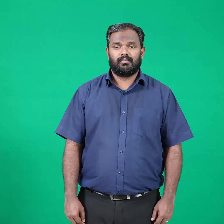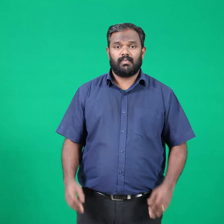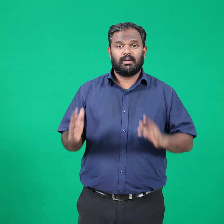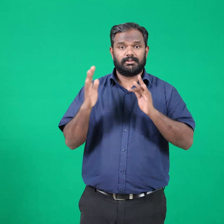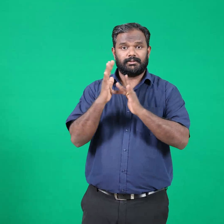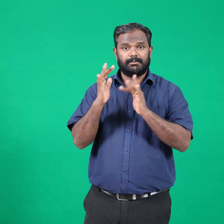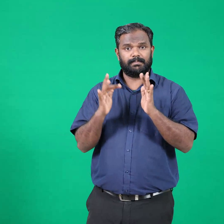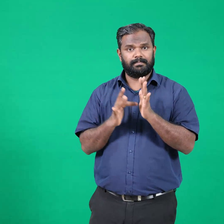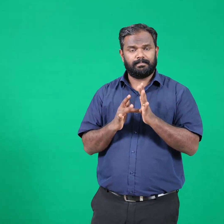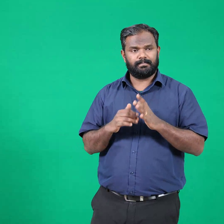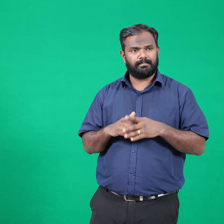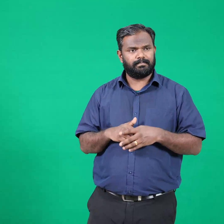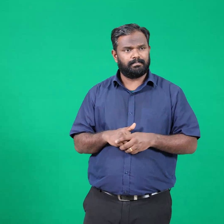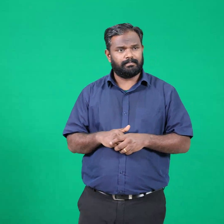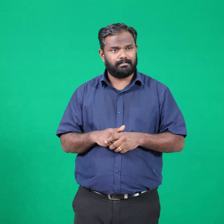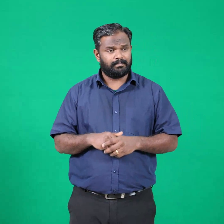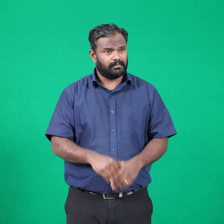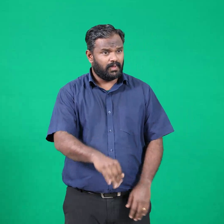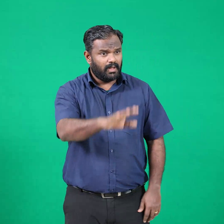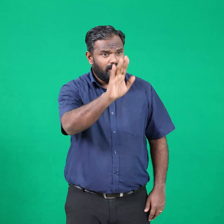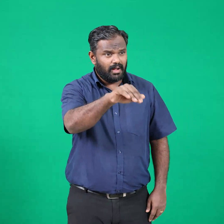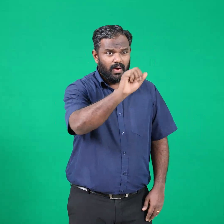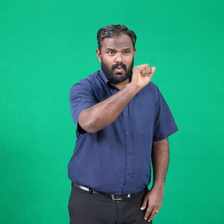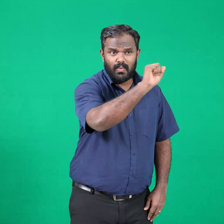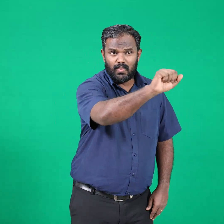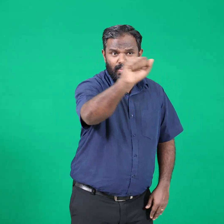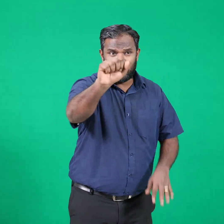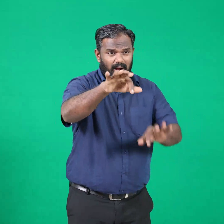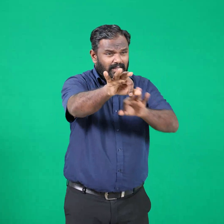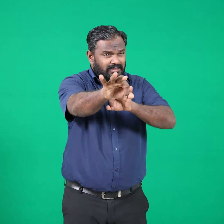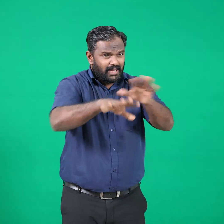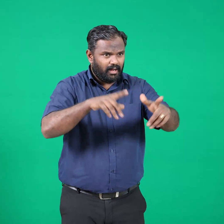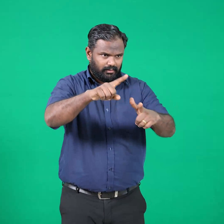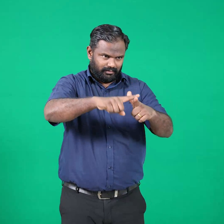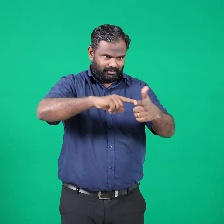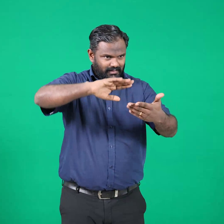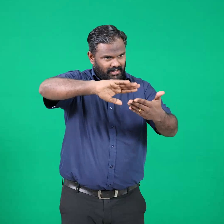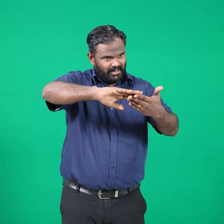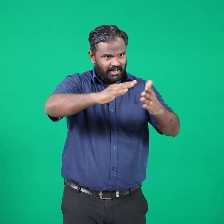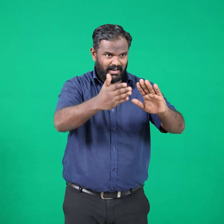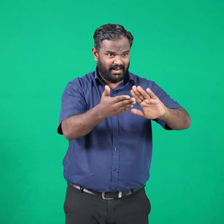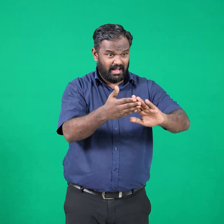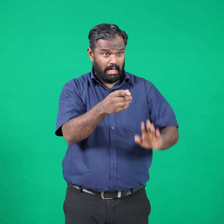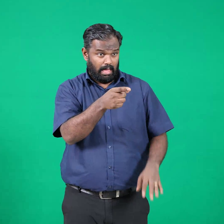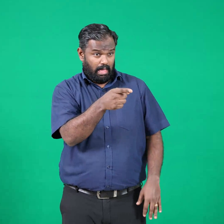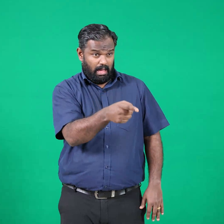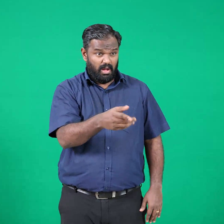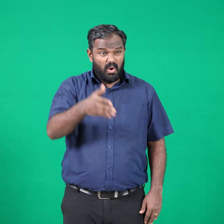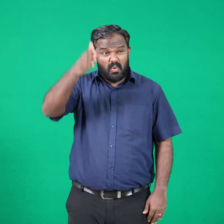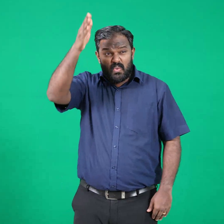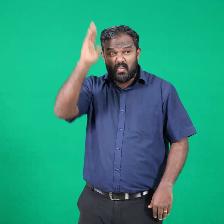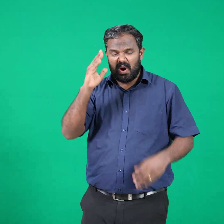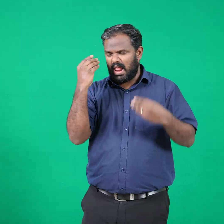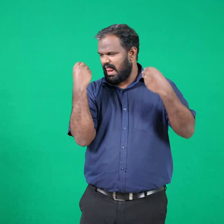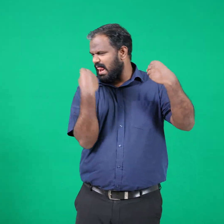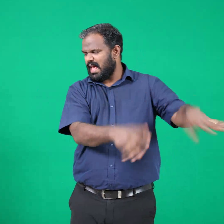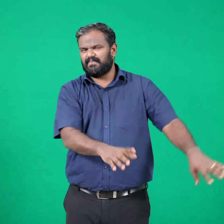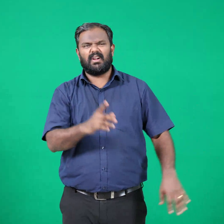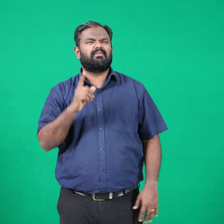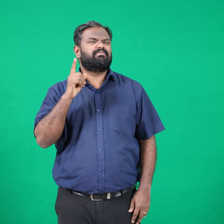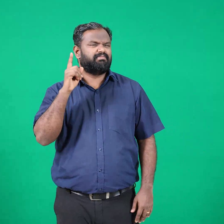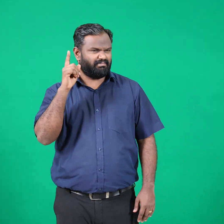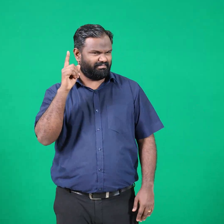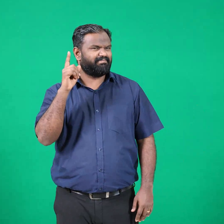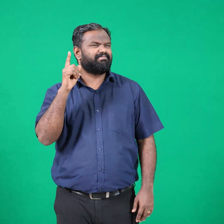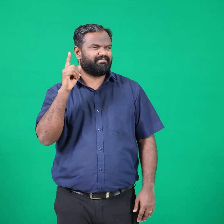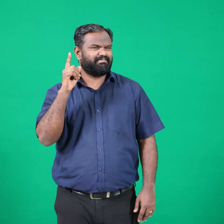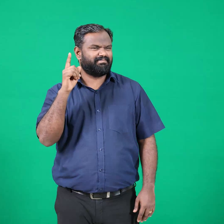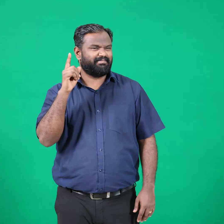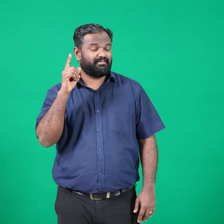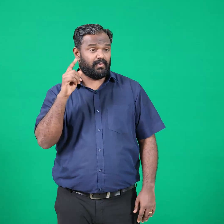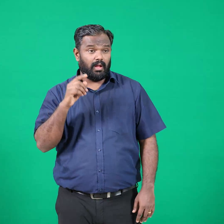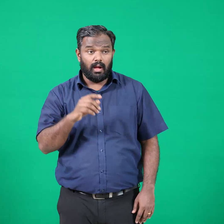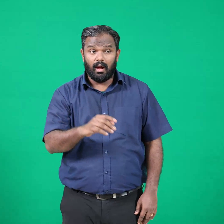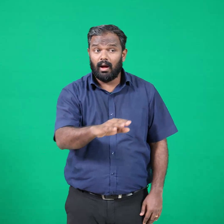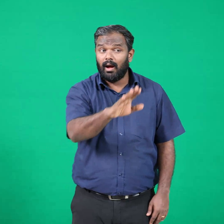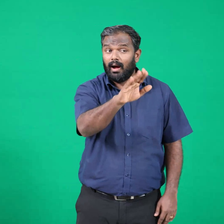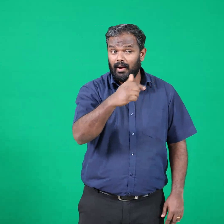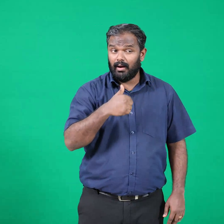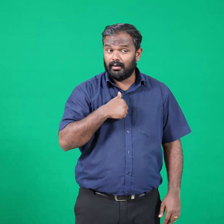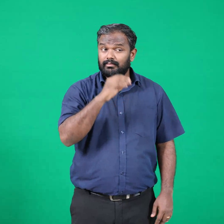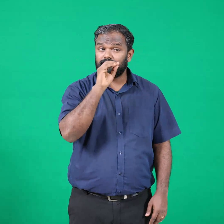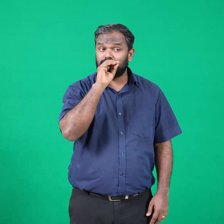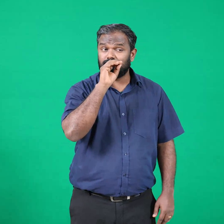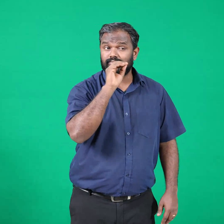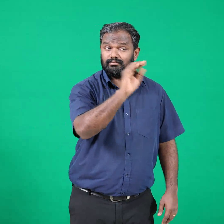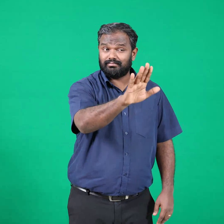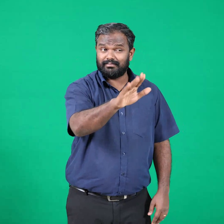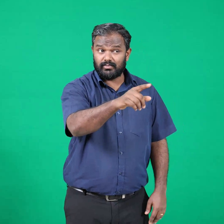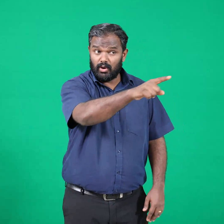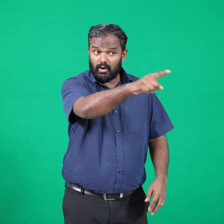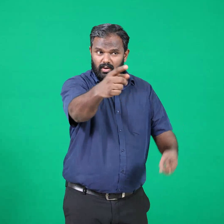Look, your house is left to you desolate.